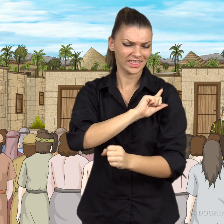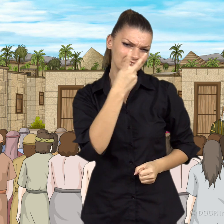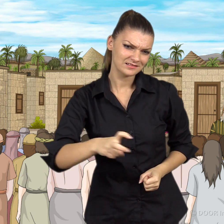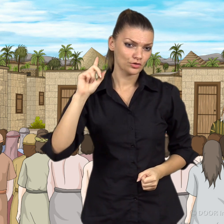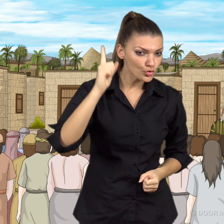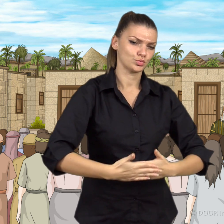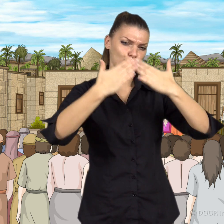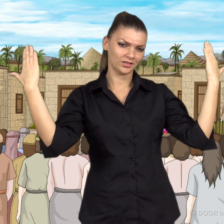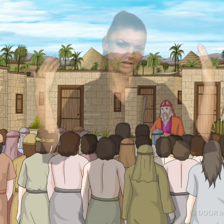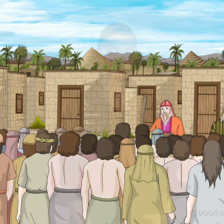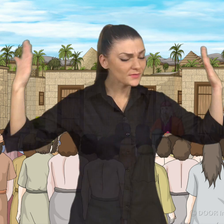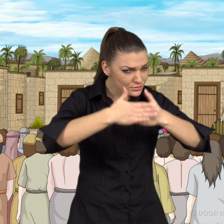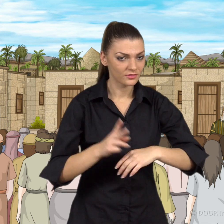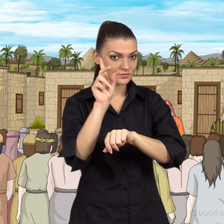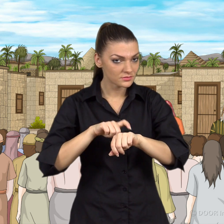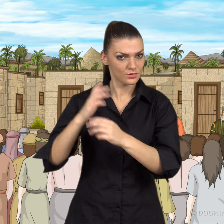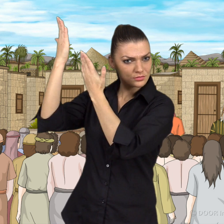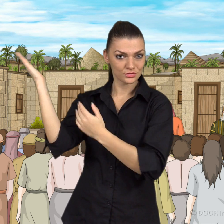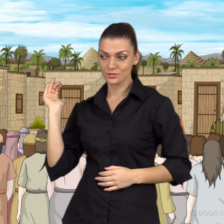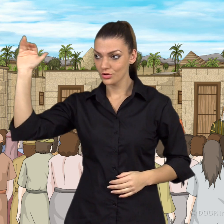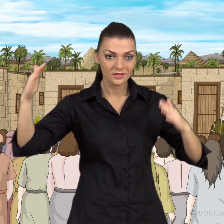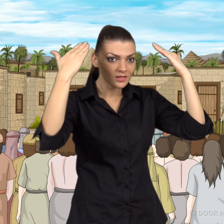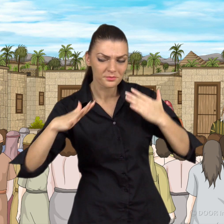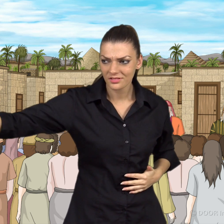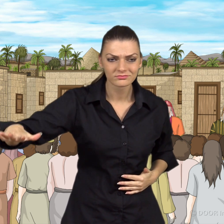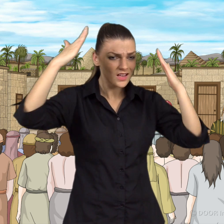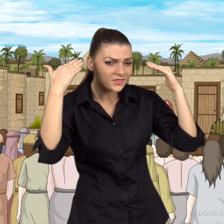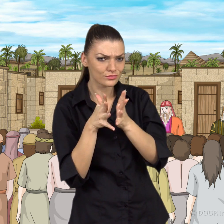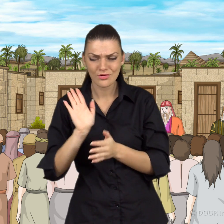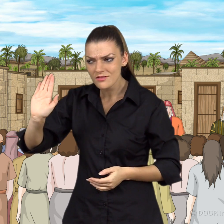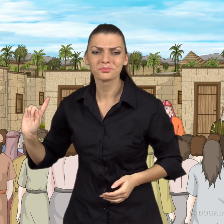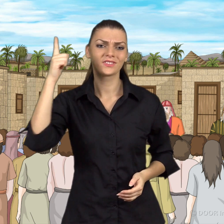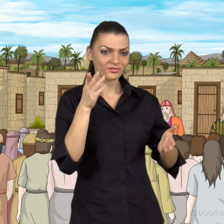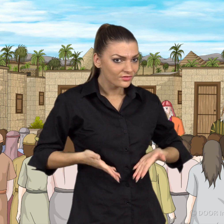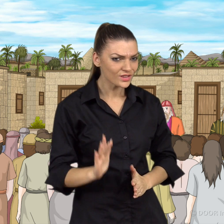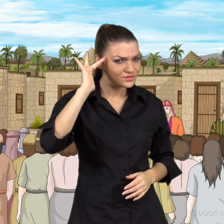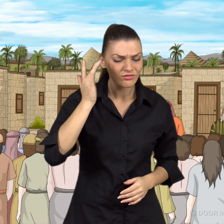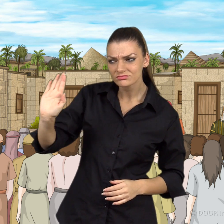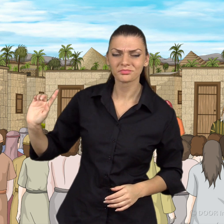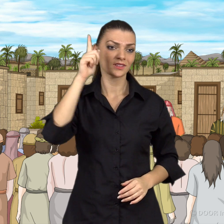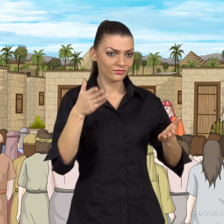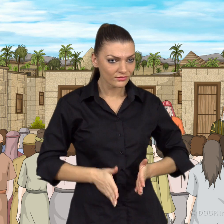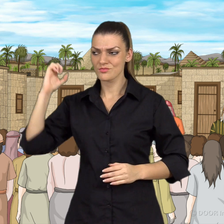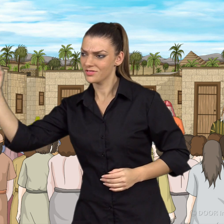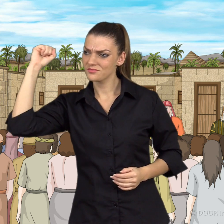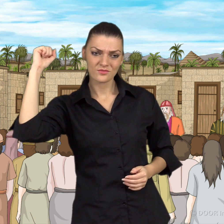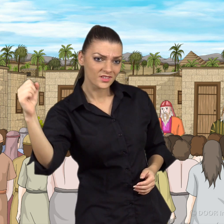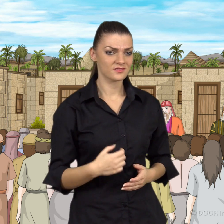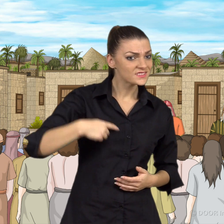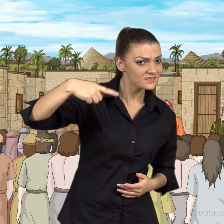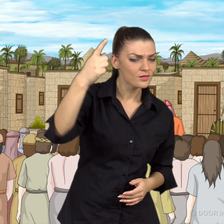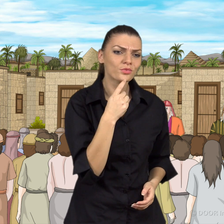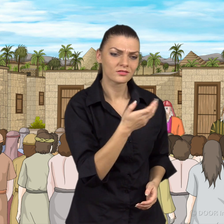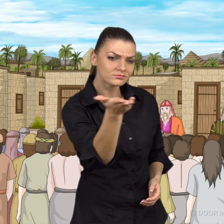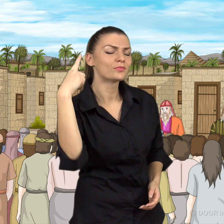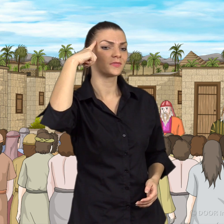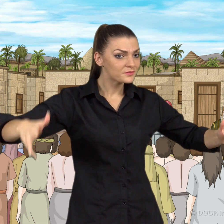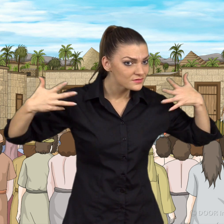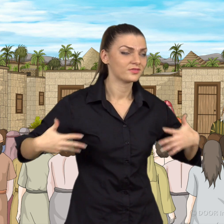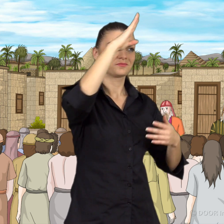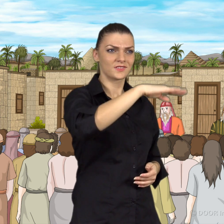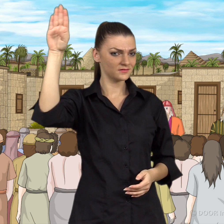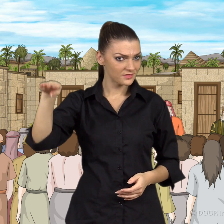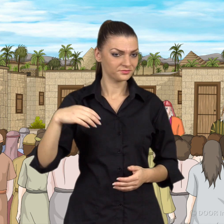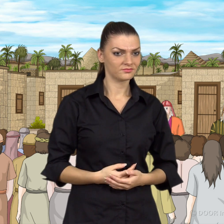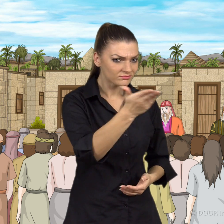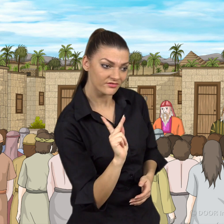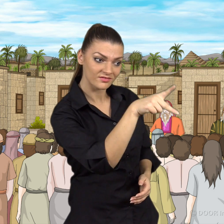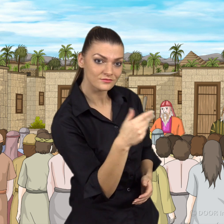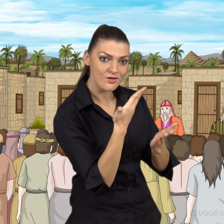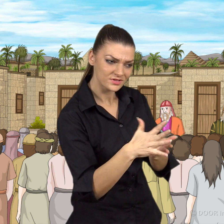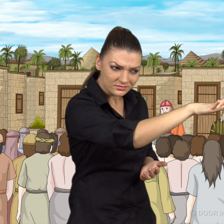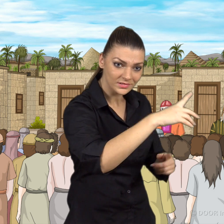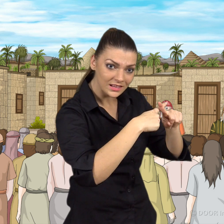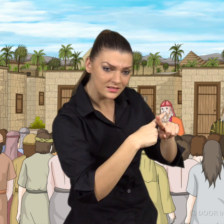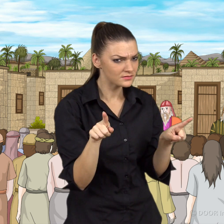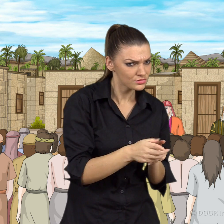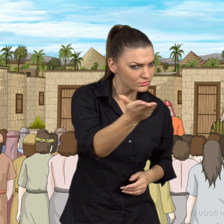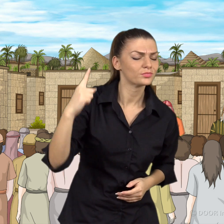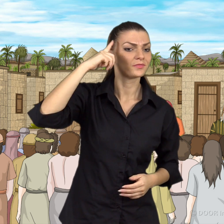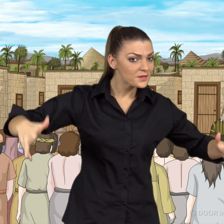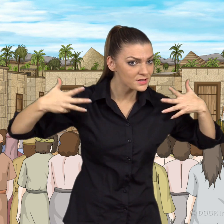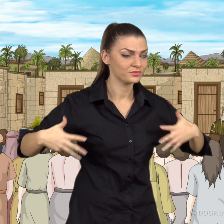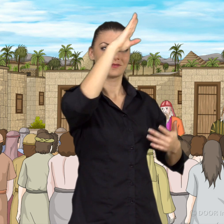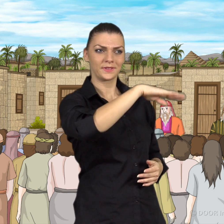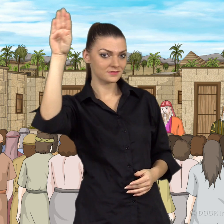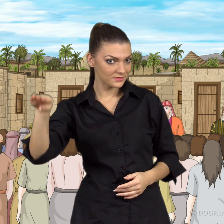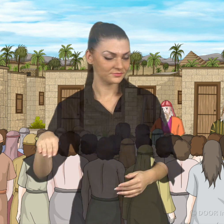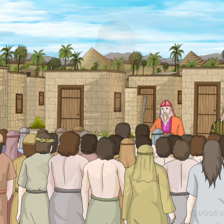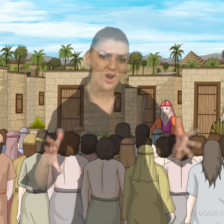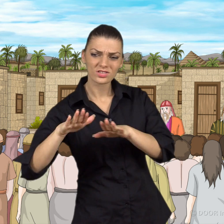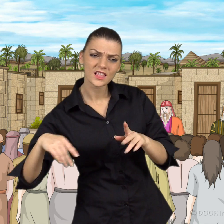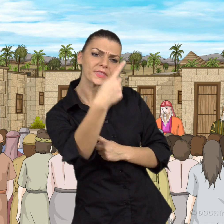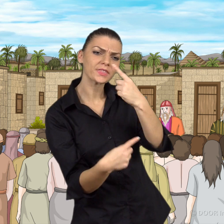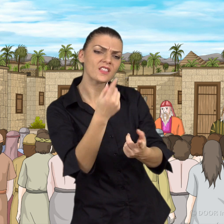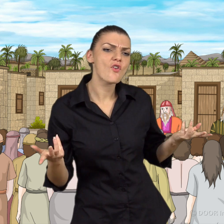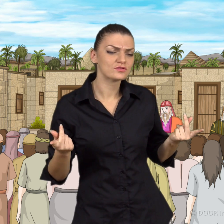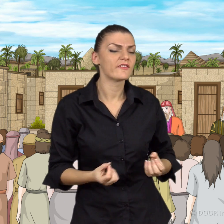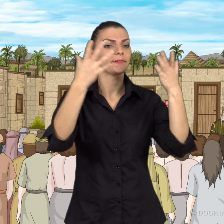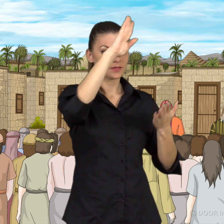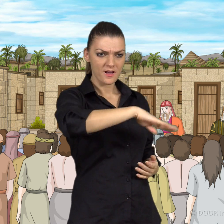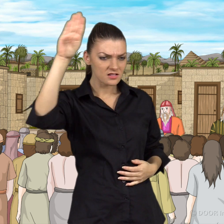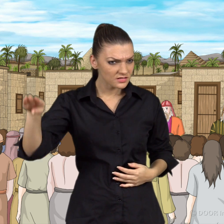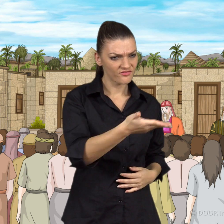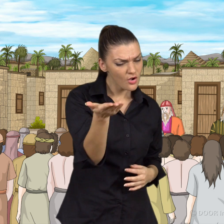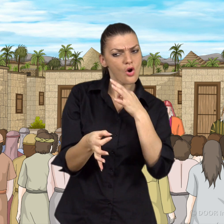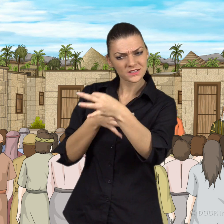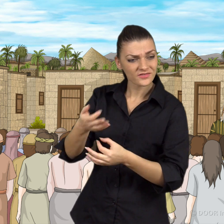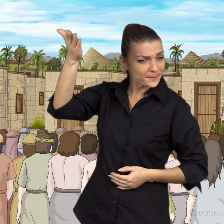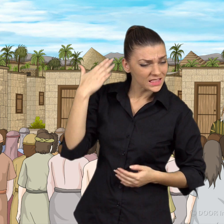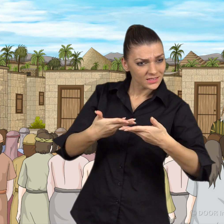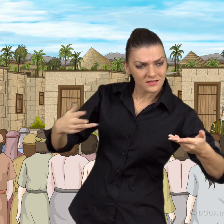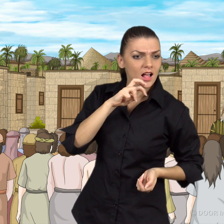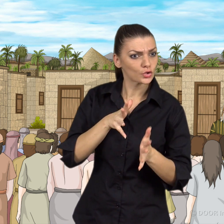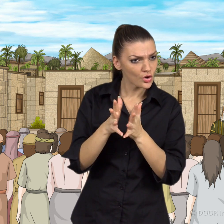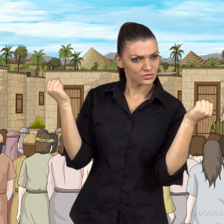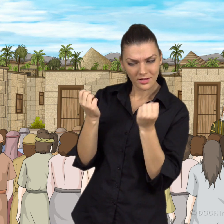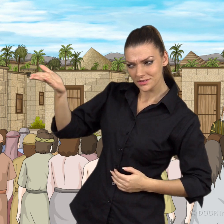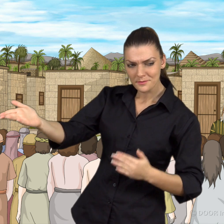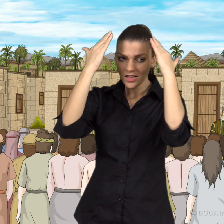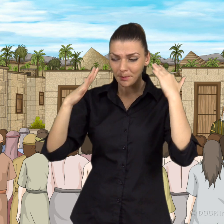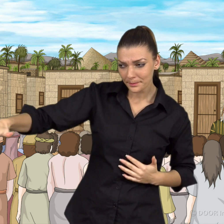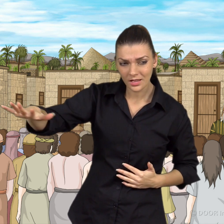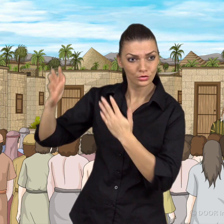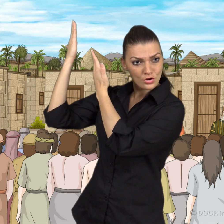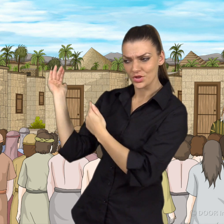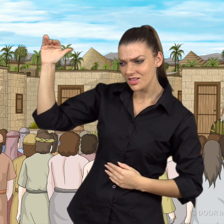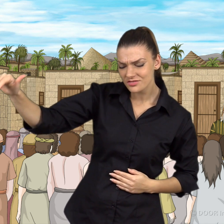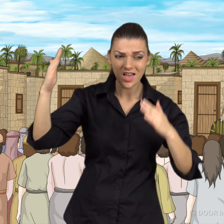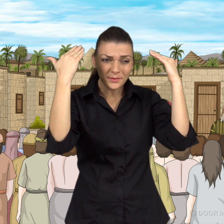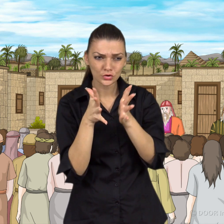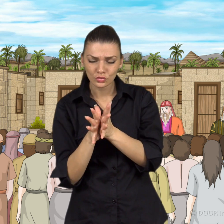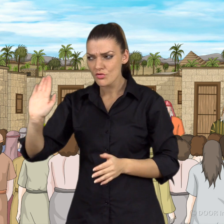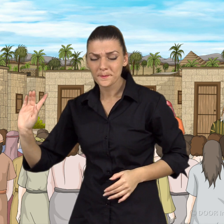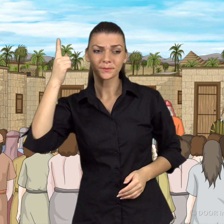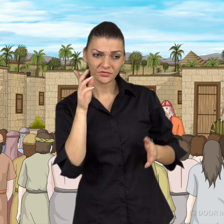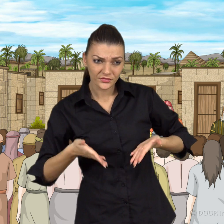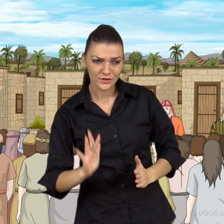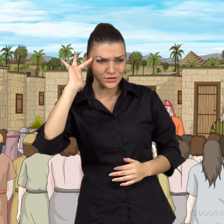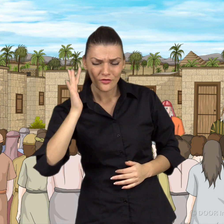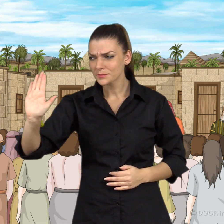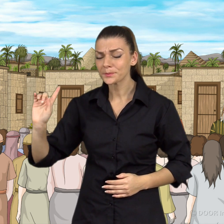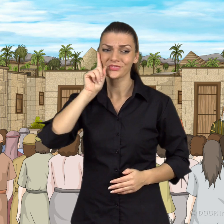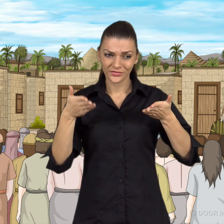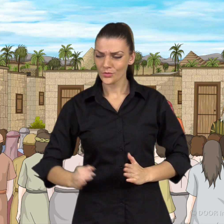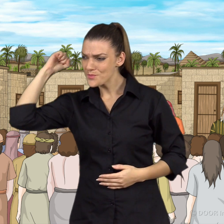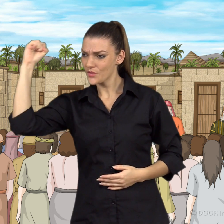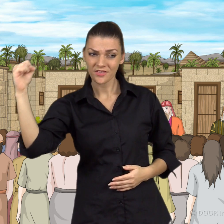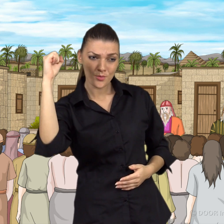When the LORD passes through to strike down the Egyptians, He will see the blood on the top and sides of the doorframe and will pass over that doorway; so He will not allow the destroyer to enter your houses and strike you down. And you are to keep this command as a permanent statute for you and your descendants. When you enter the land that the LORD will give you as He promised, you are to keep this service.